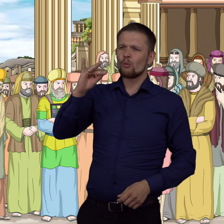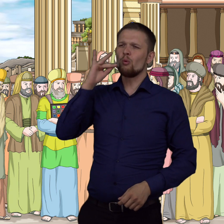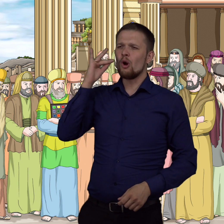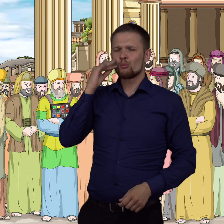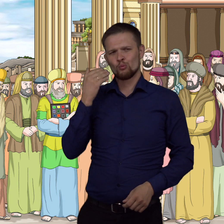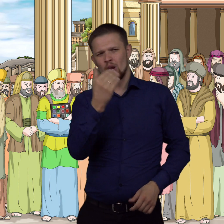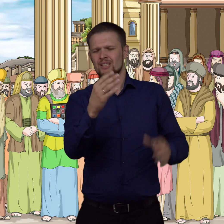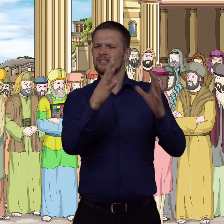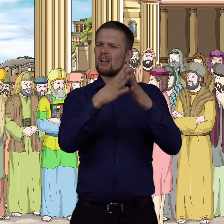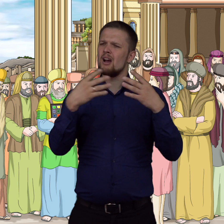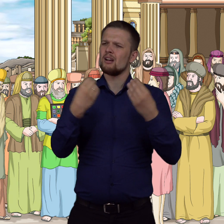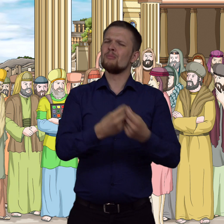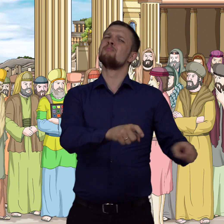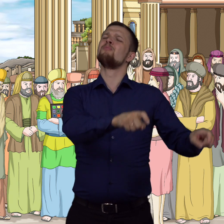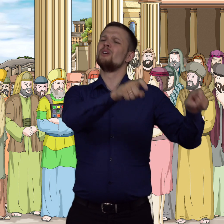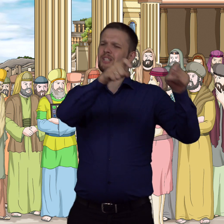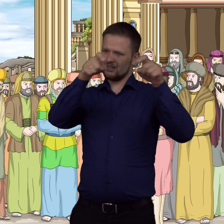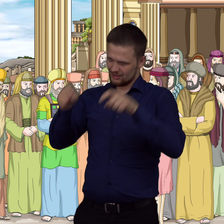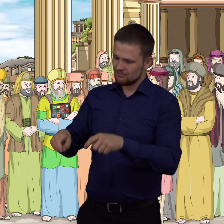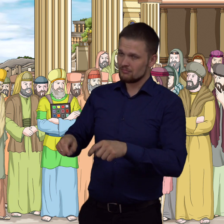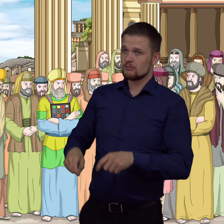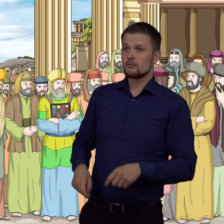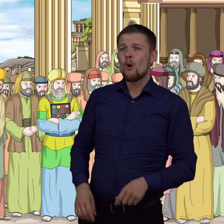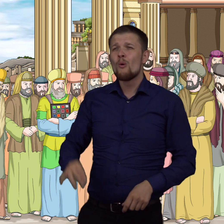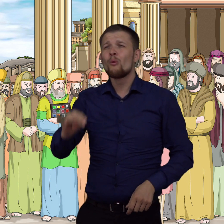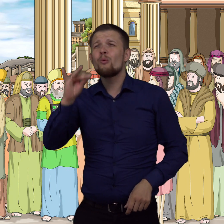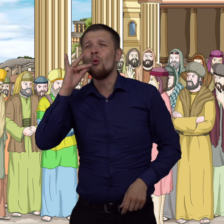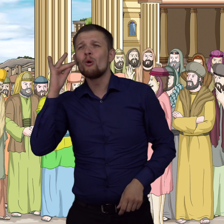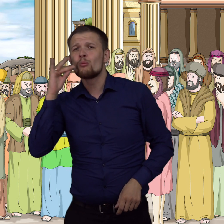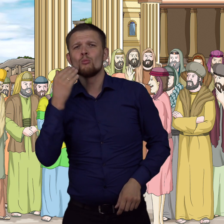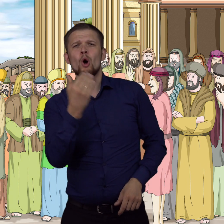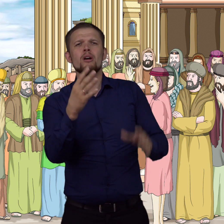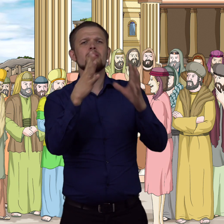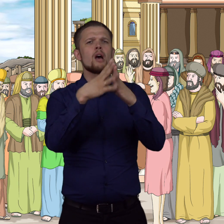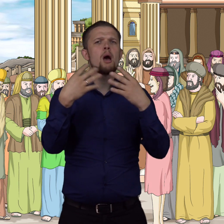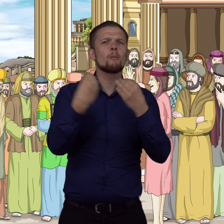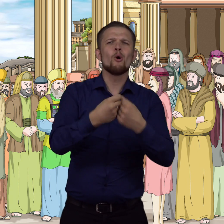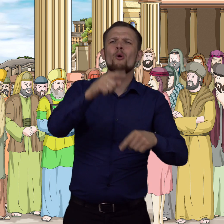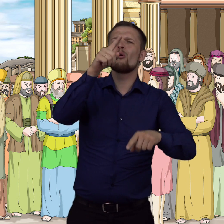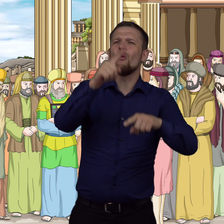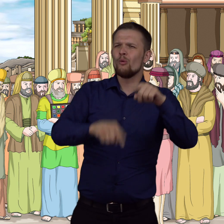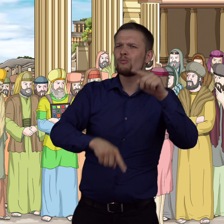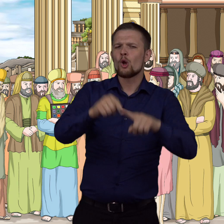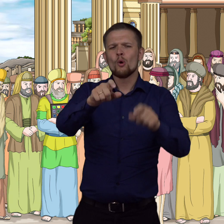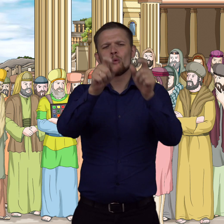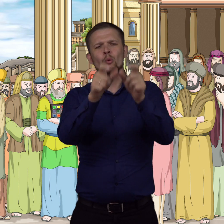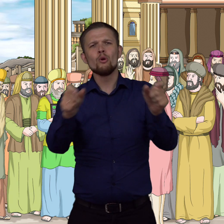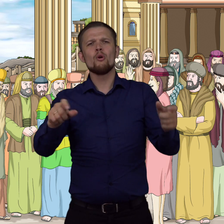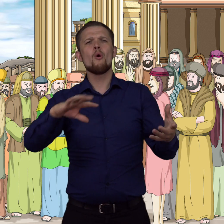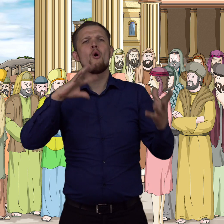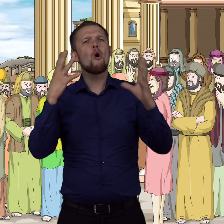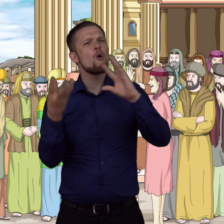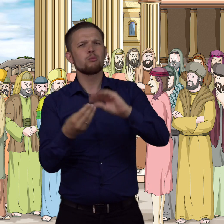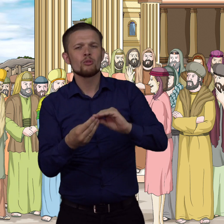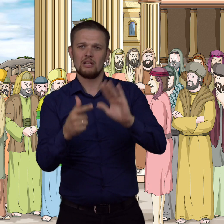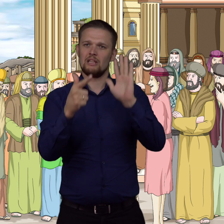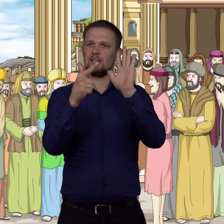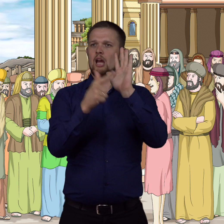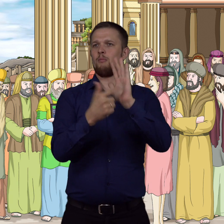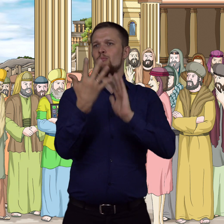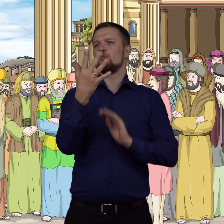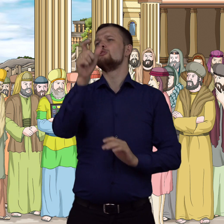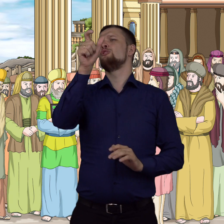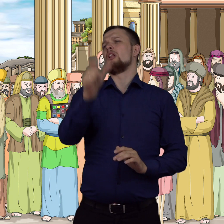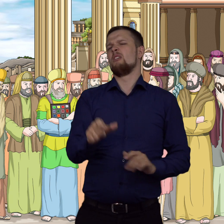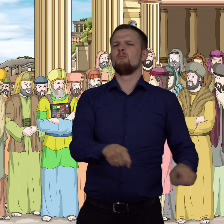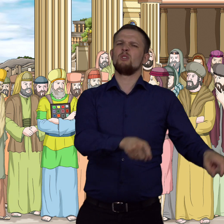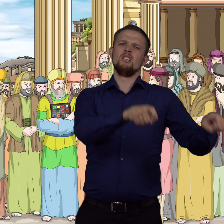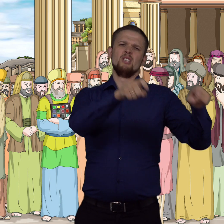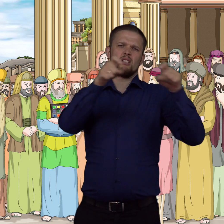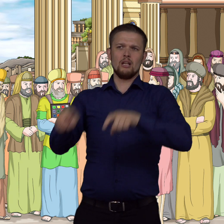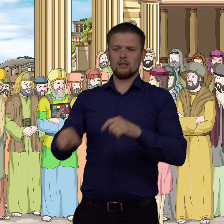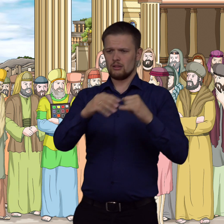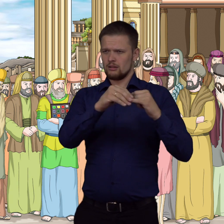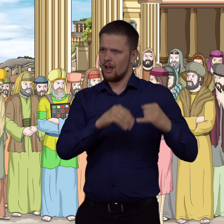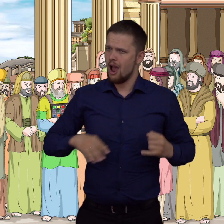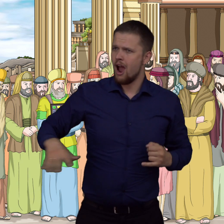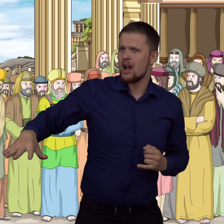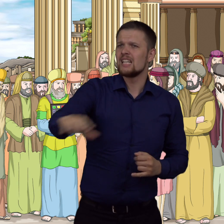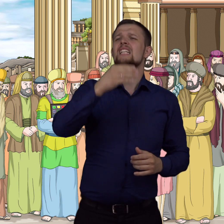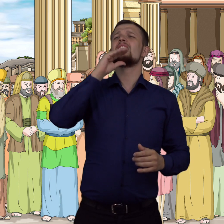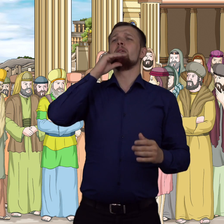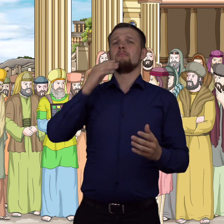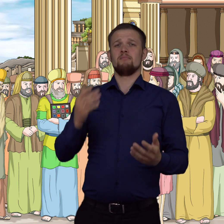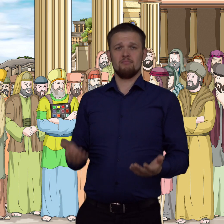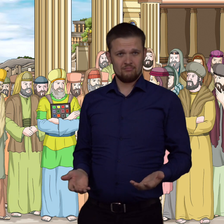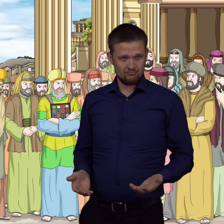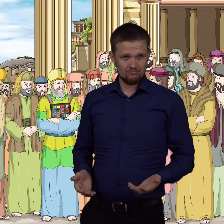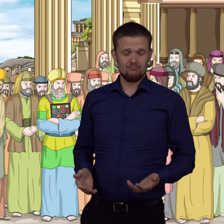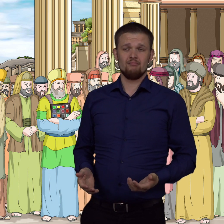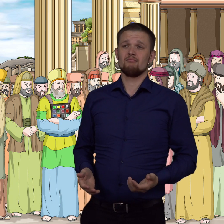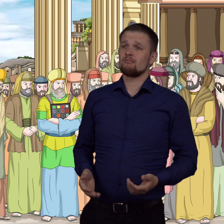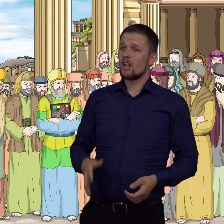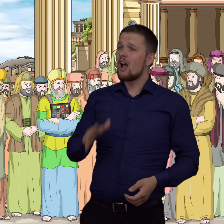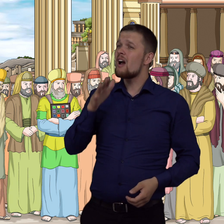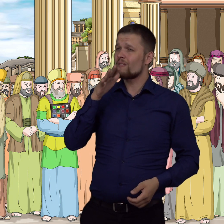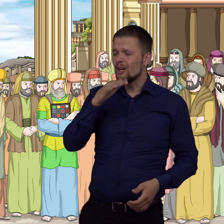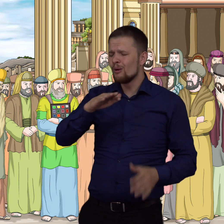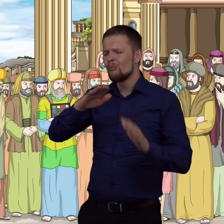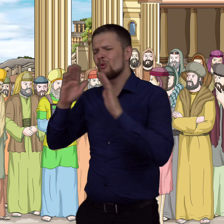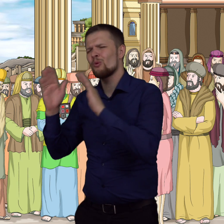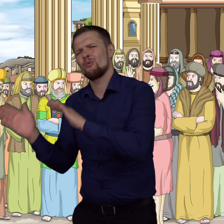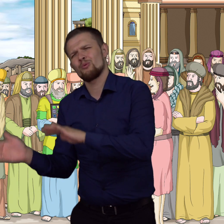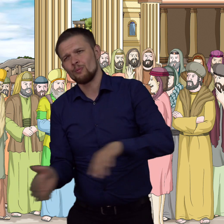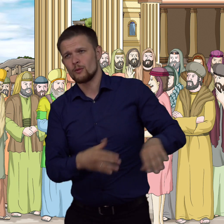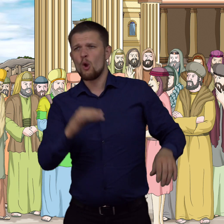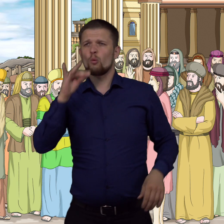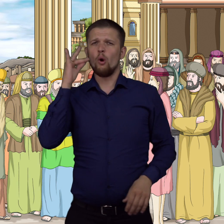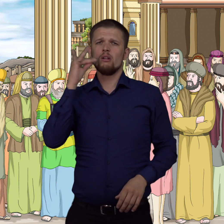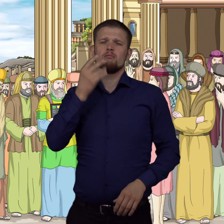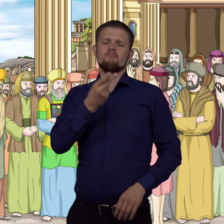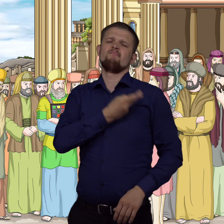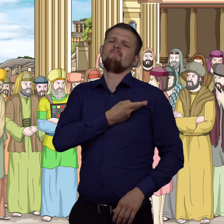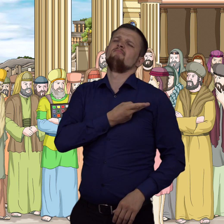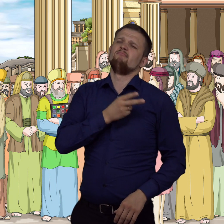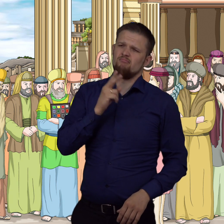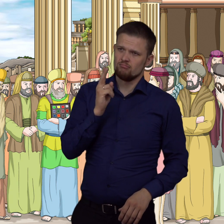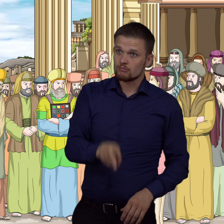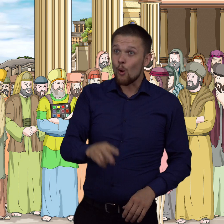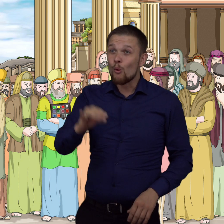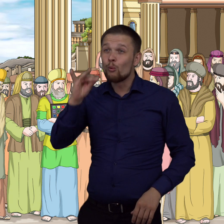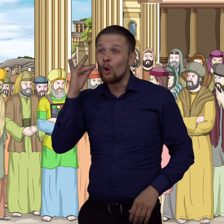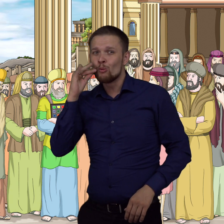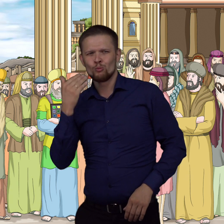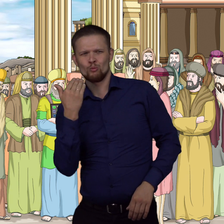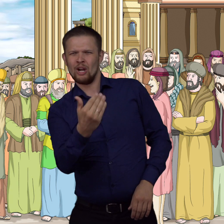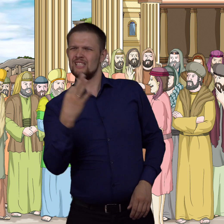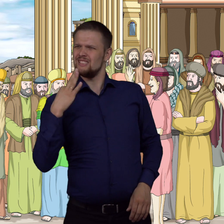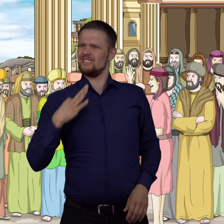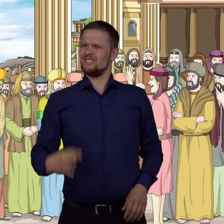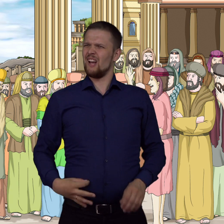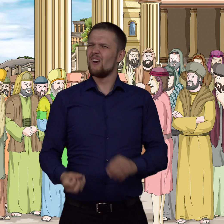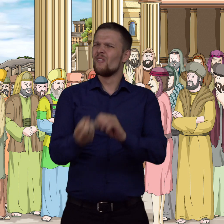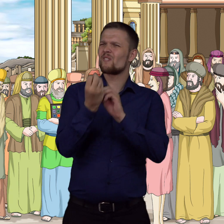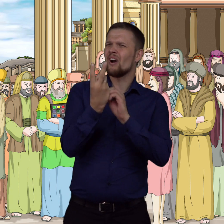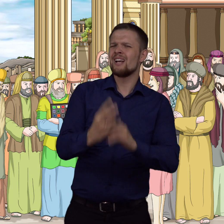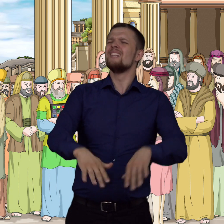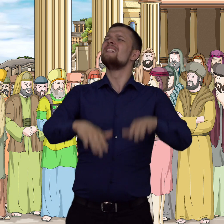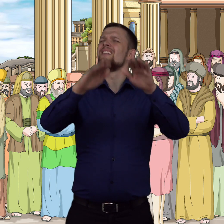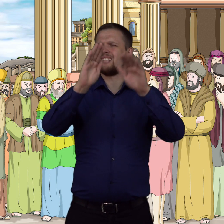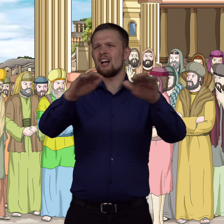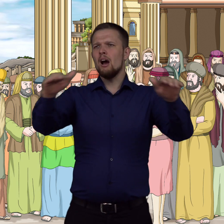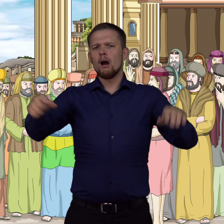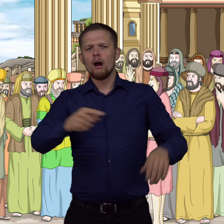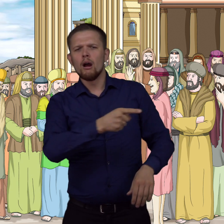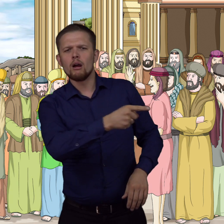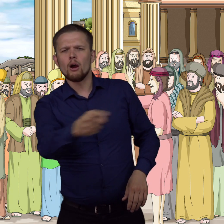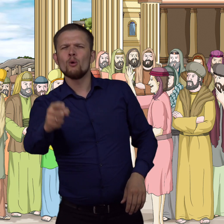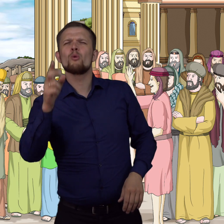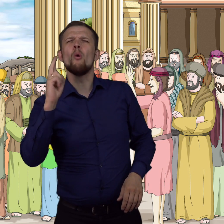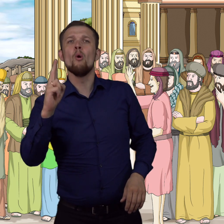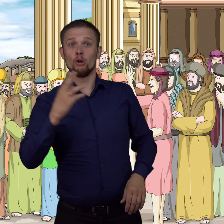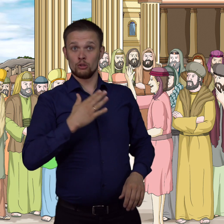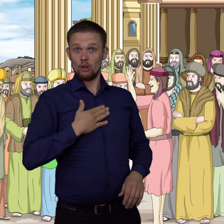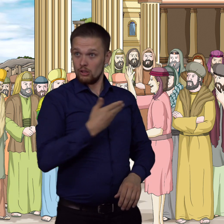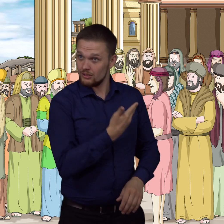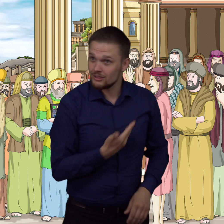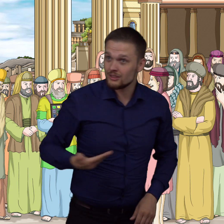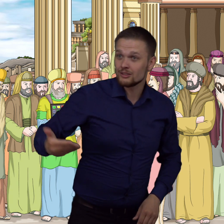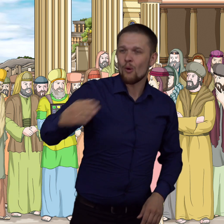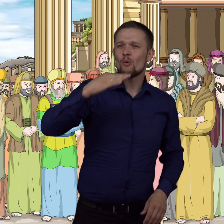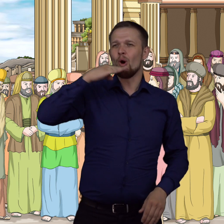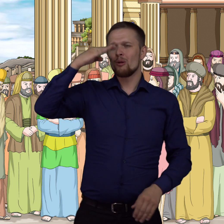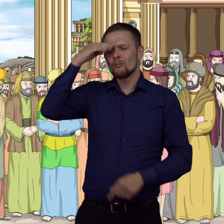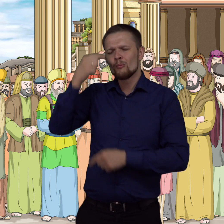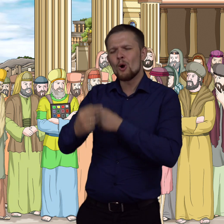Then Joseph sent for his father Jacob and all his relatives, seventy-five in all.